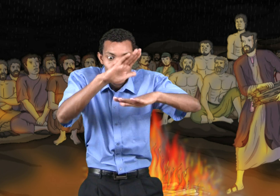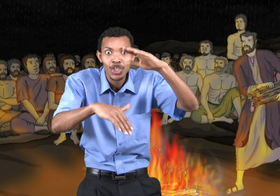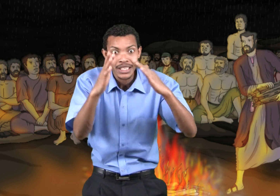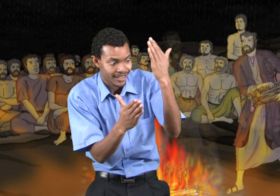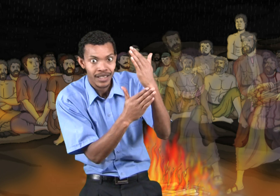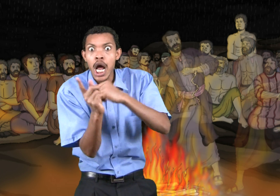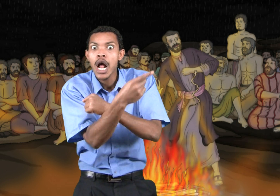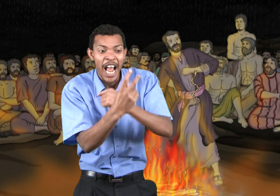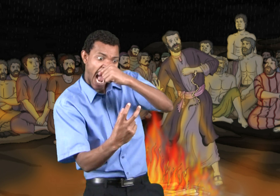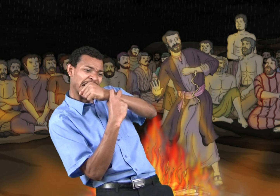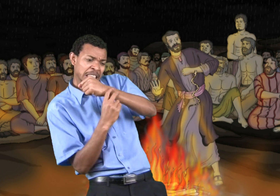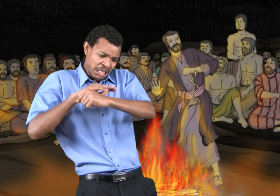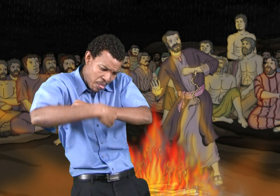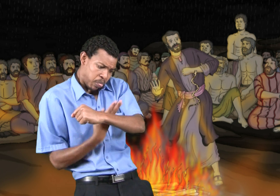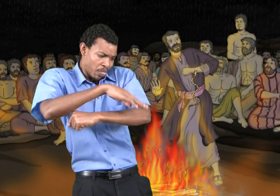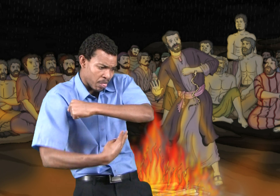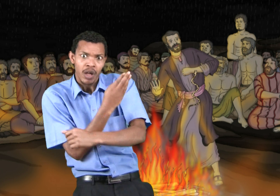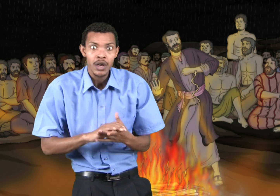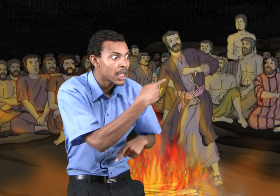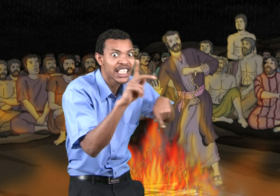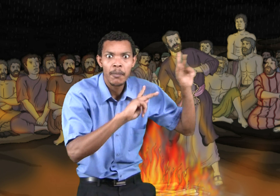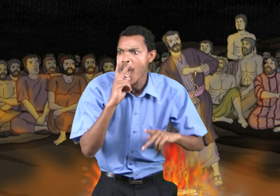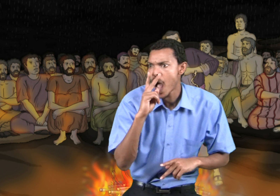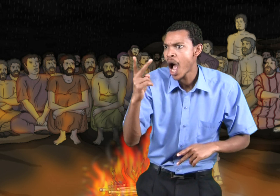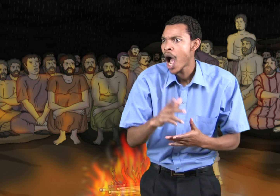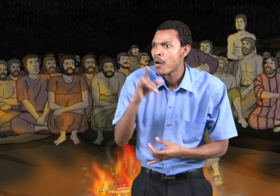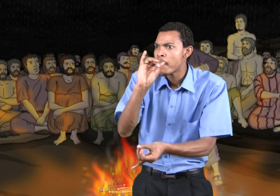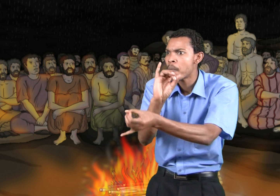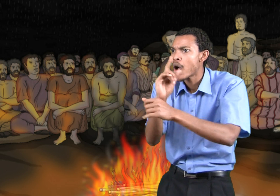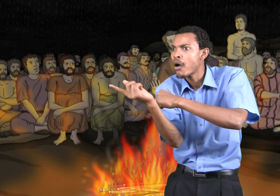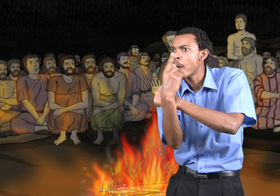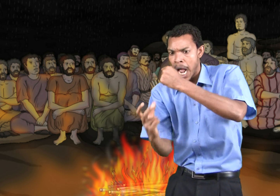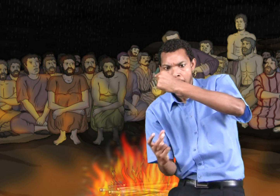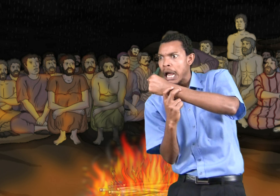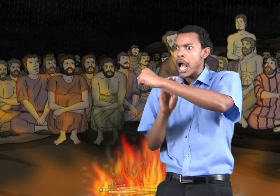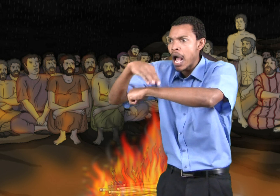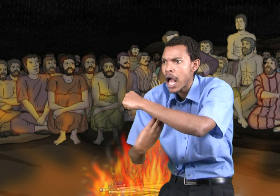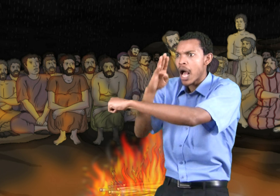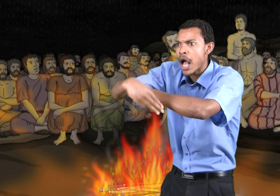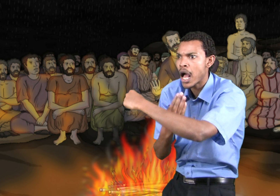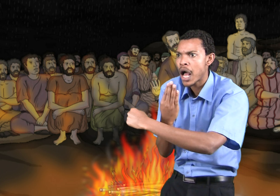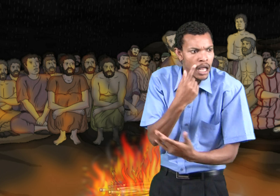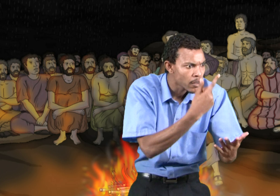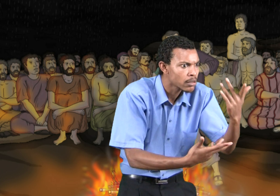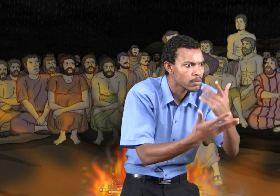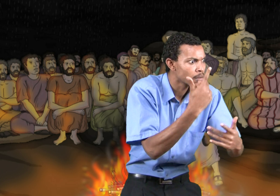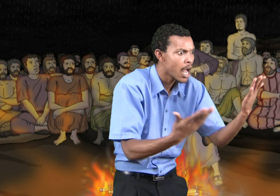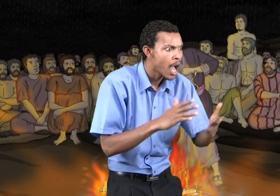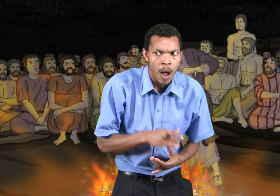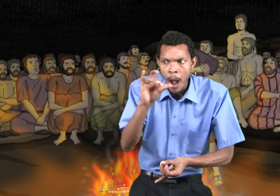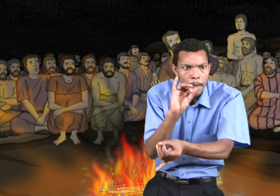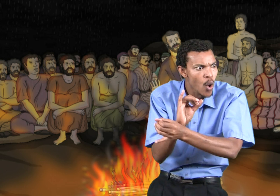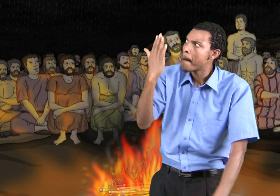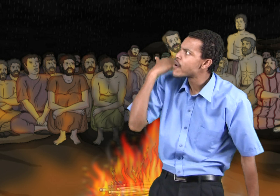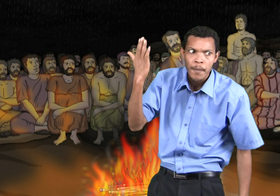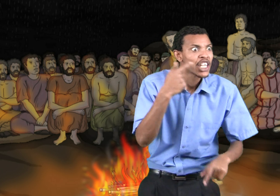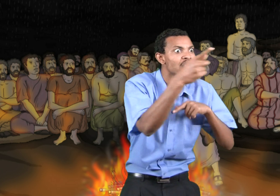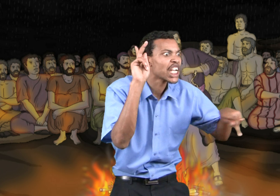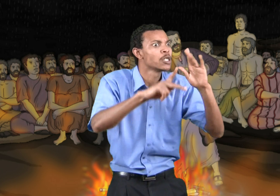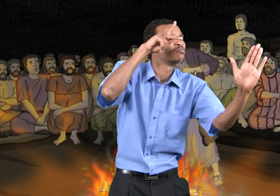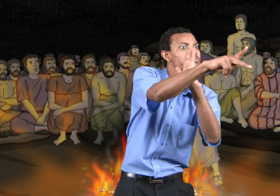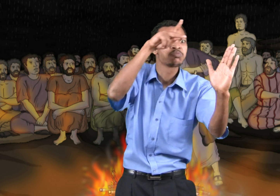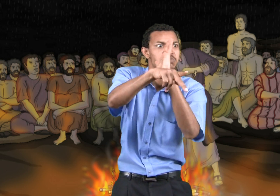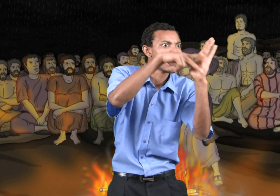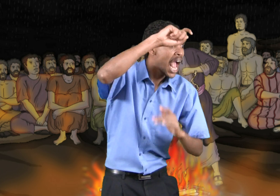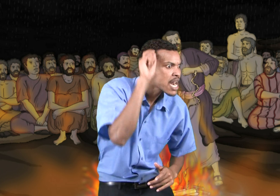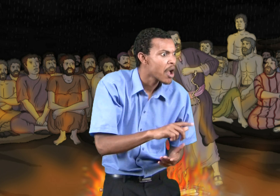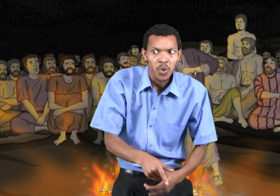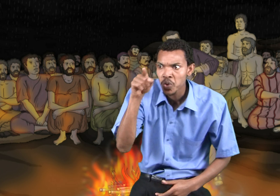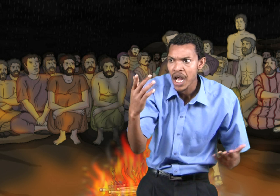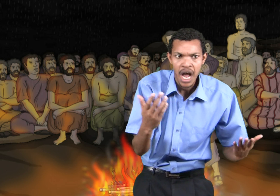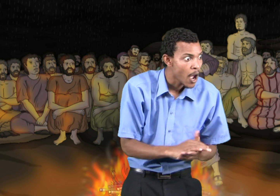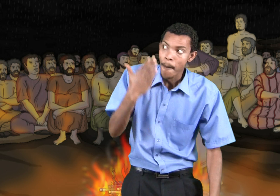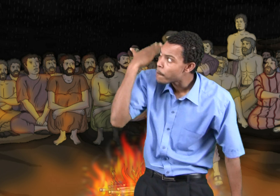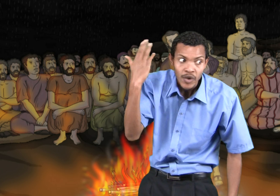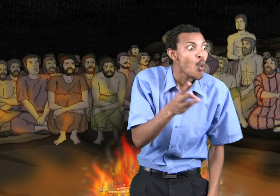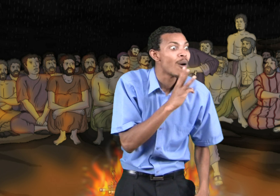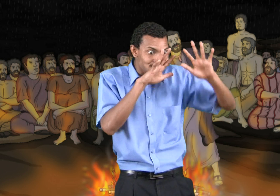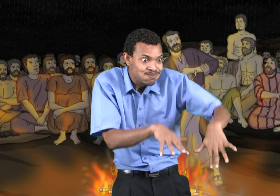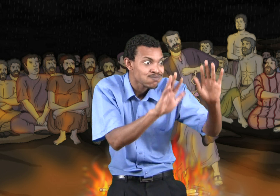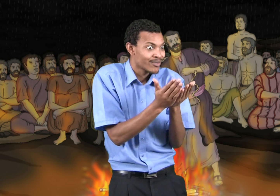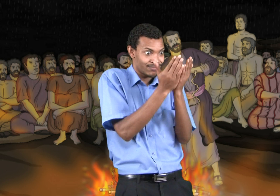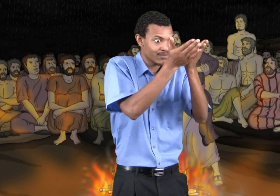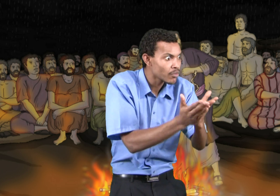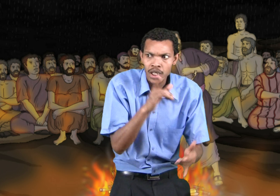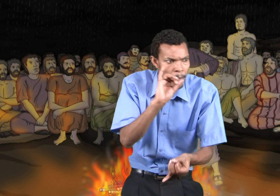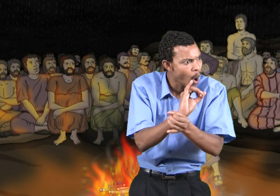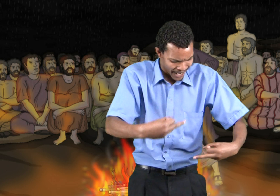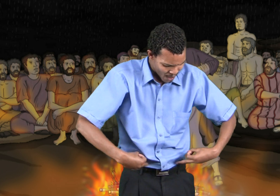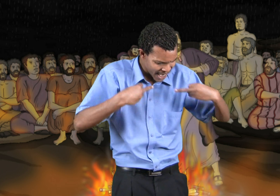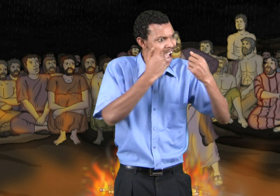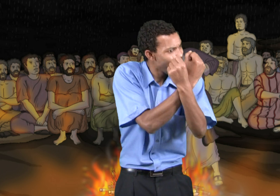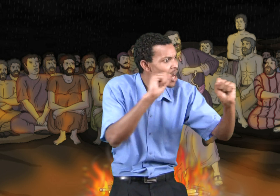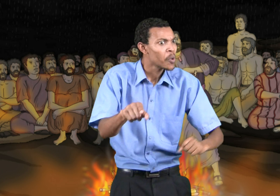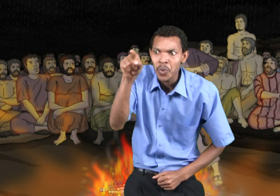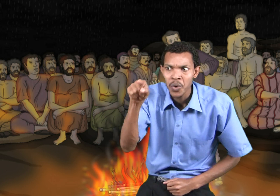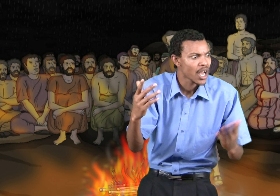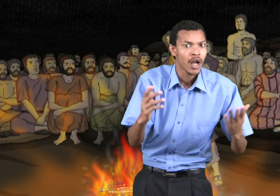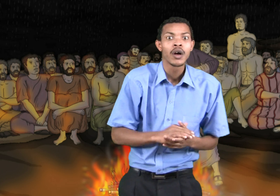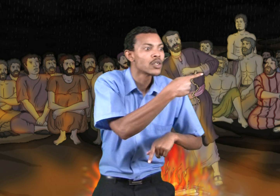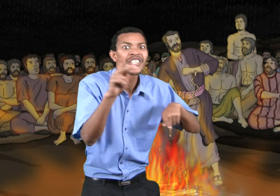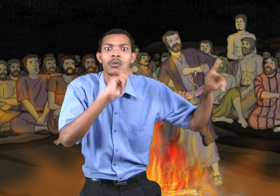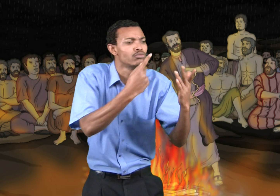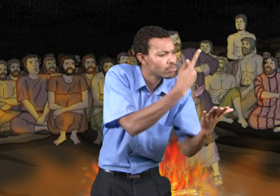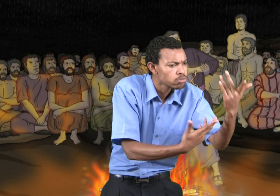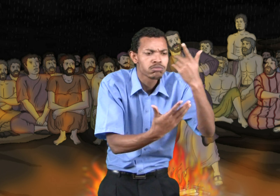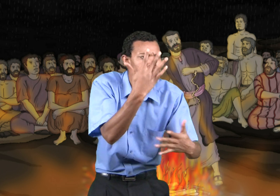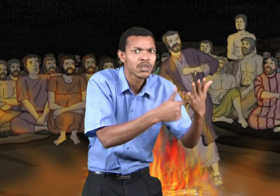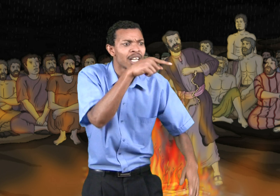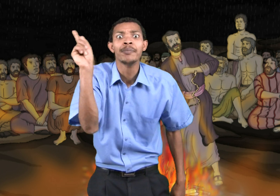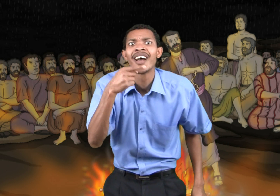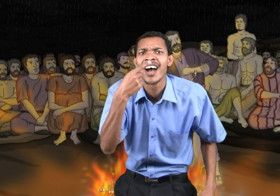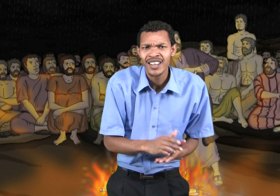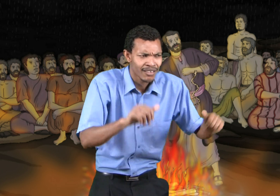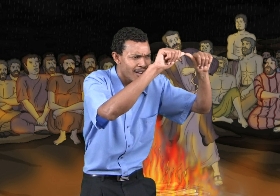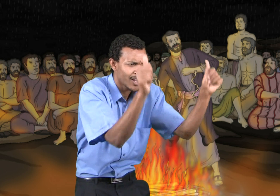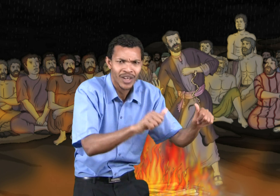Paul gathered a bundle of sticks, and as he laid them on the fire, a viper, driven out by the heat, fastened itself to his hand.